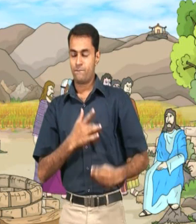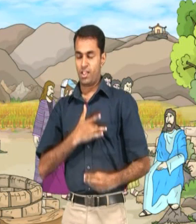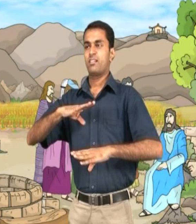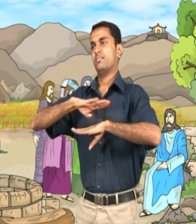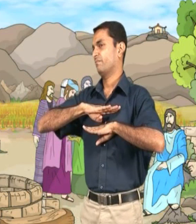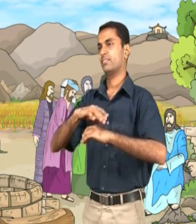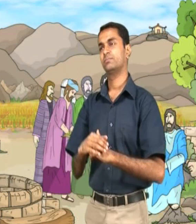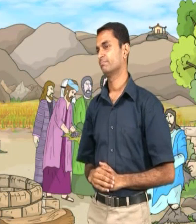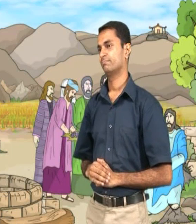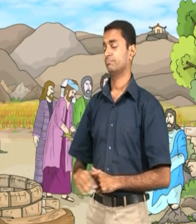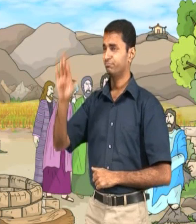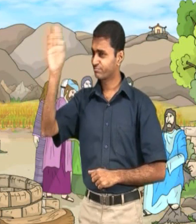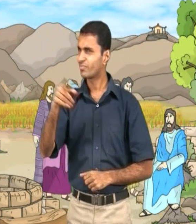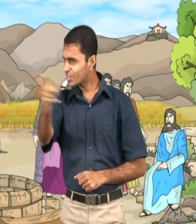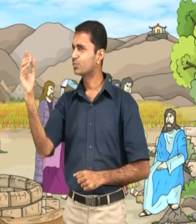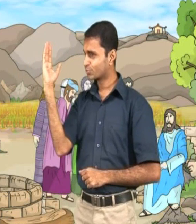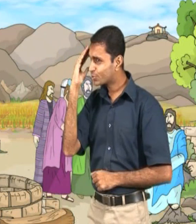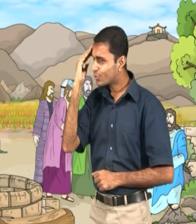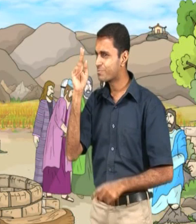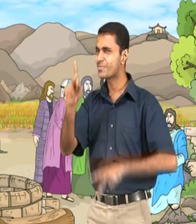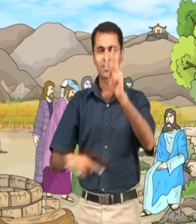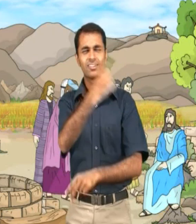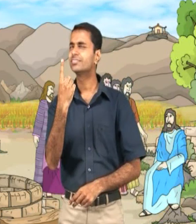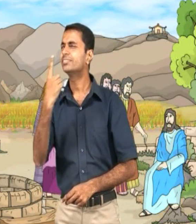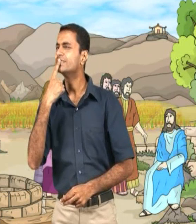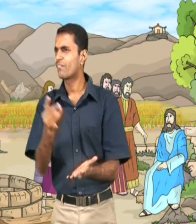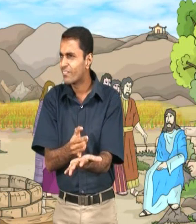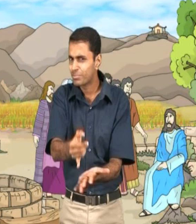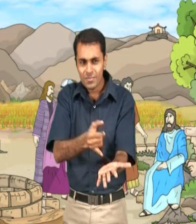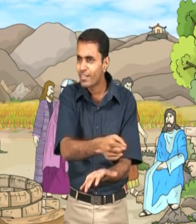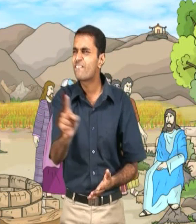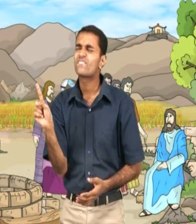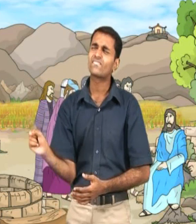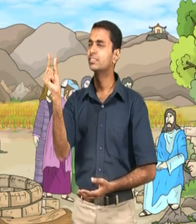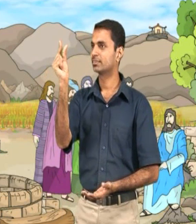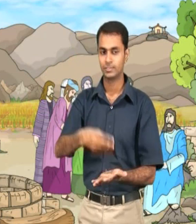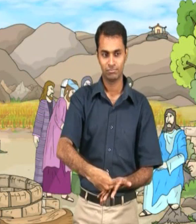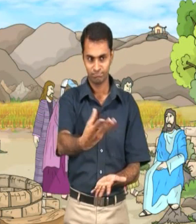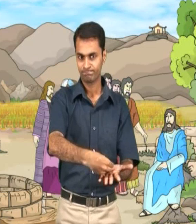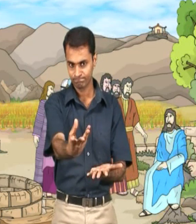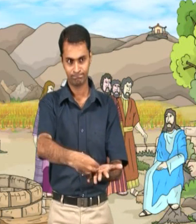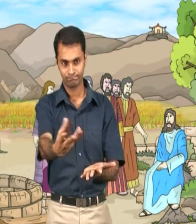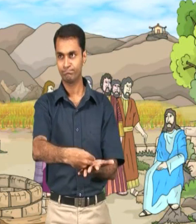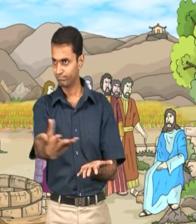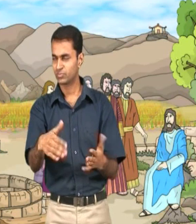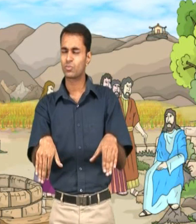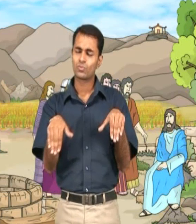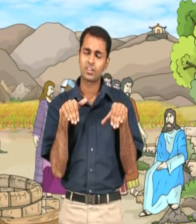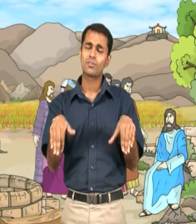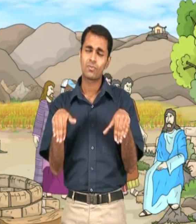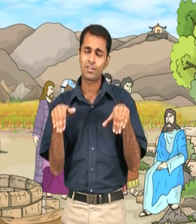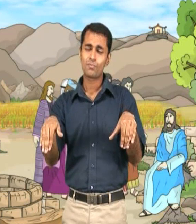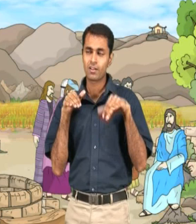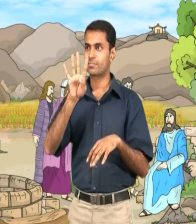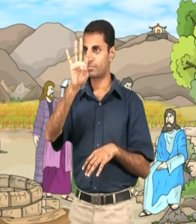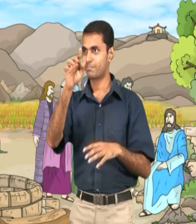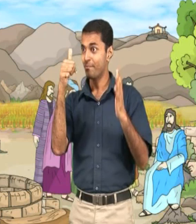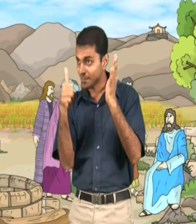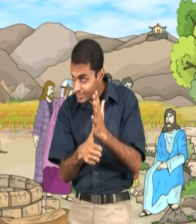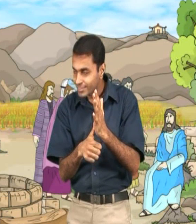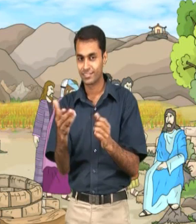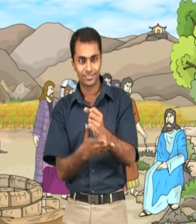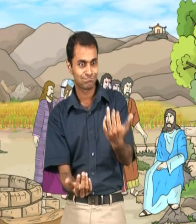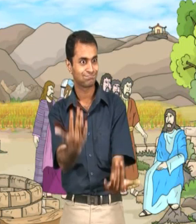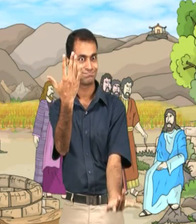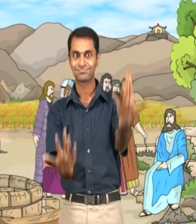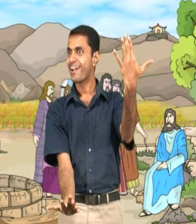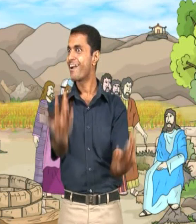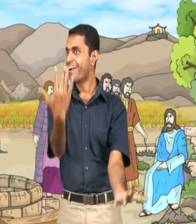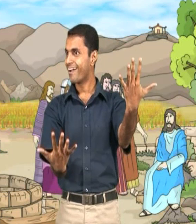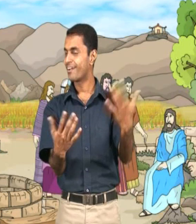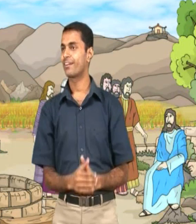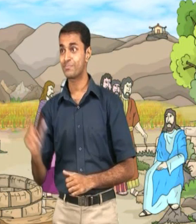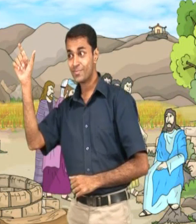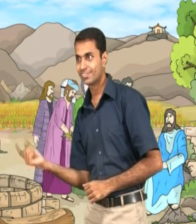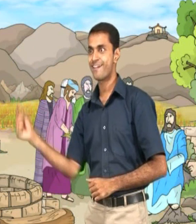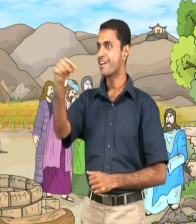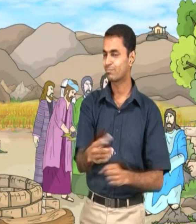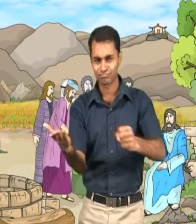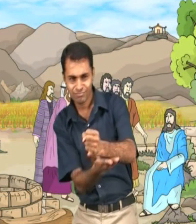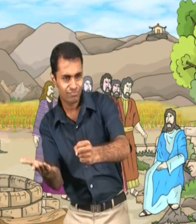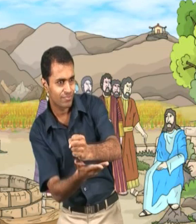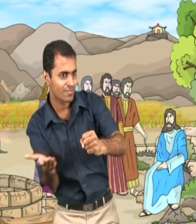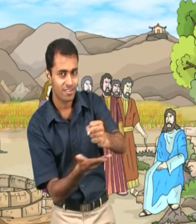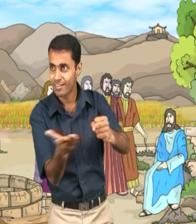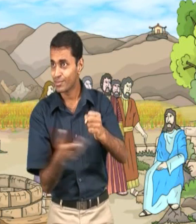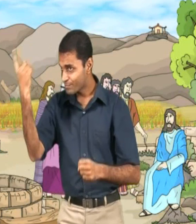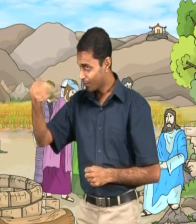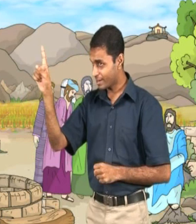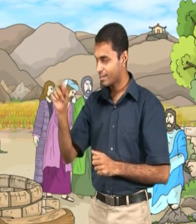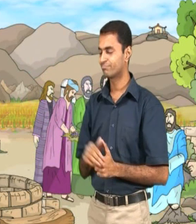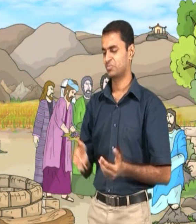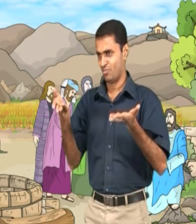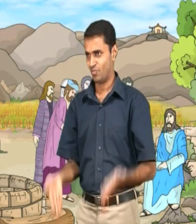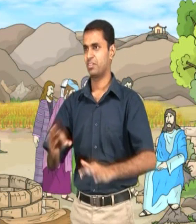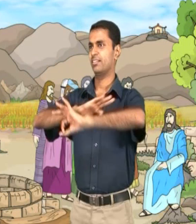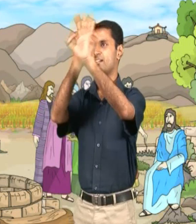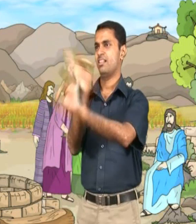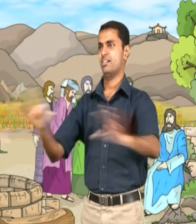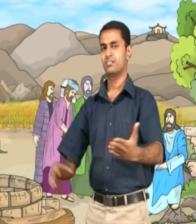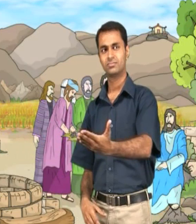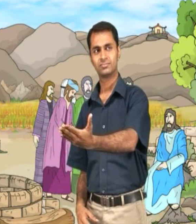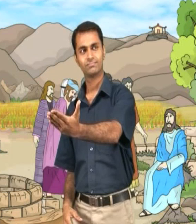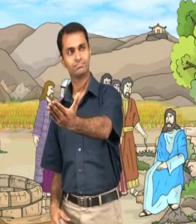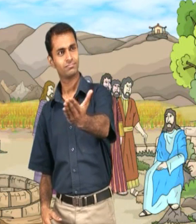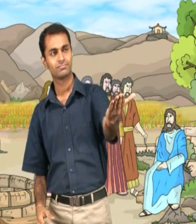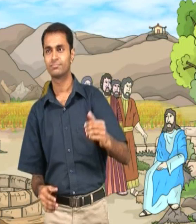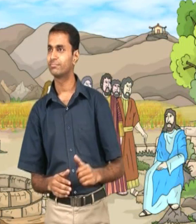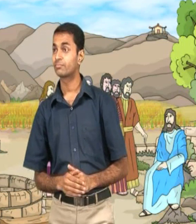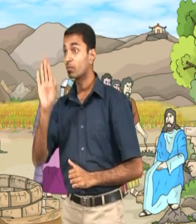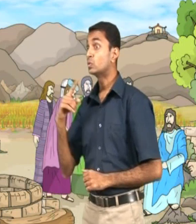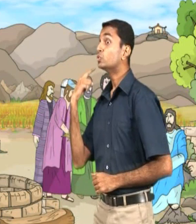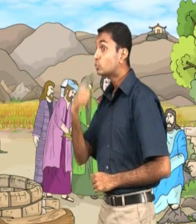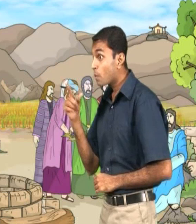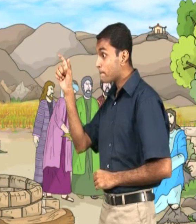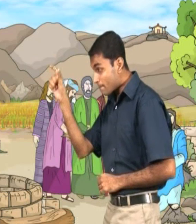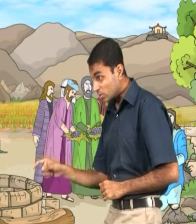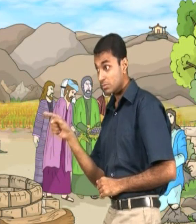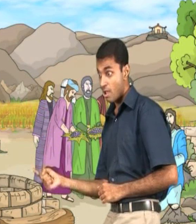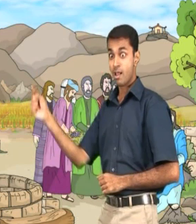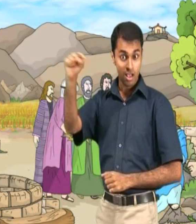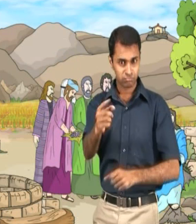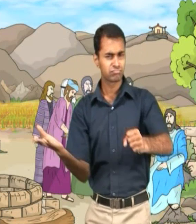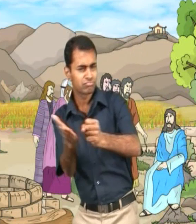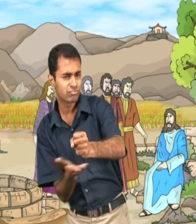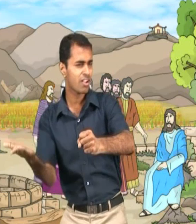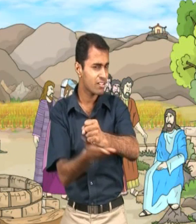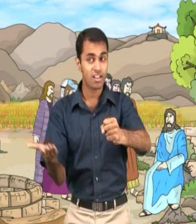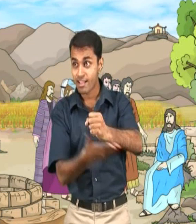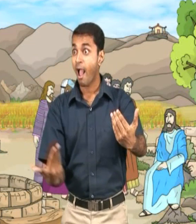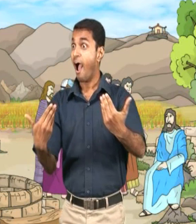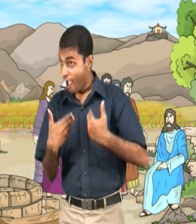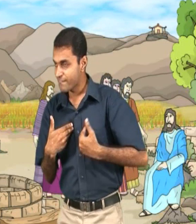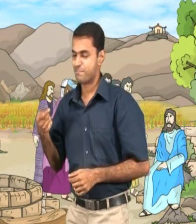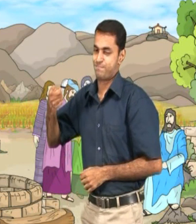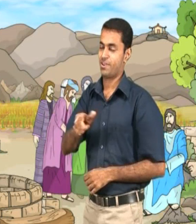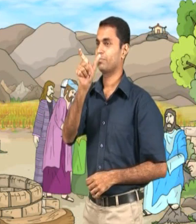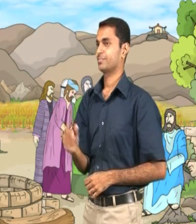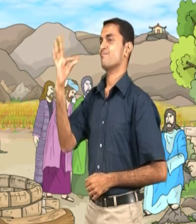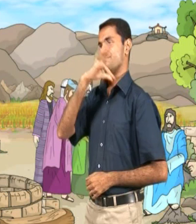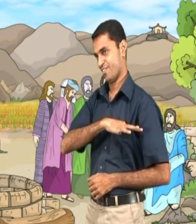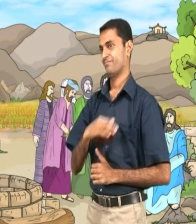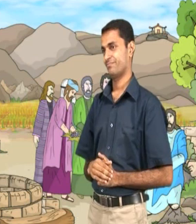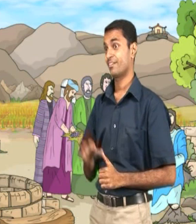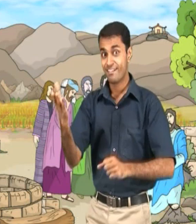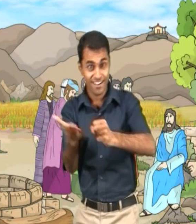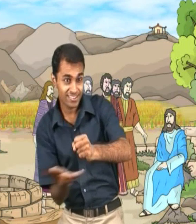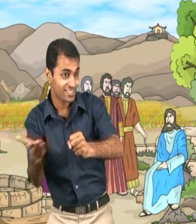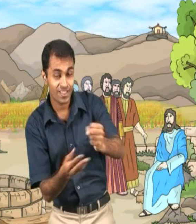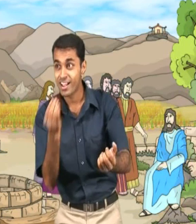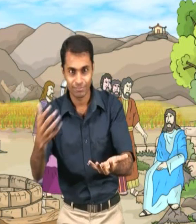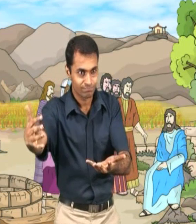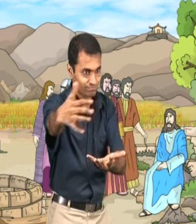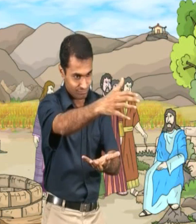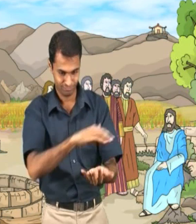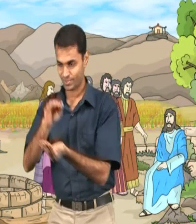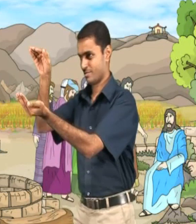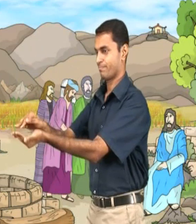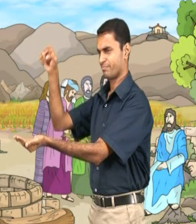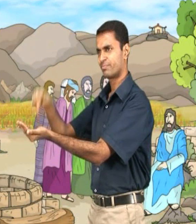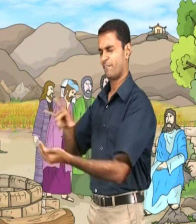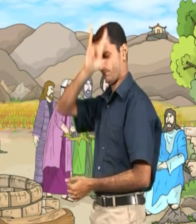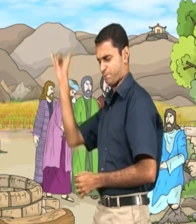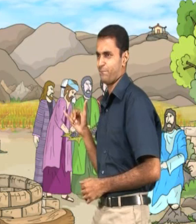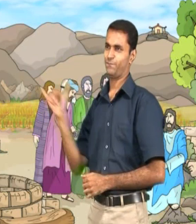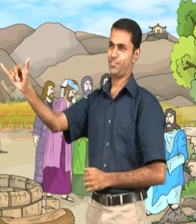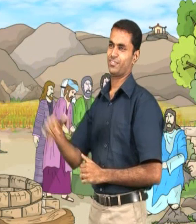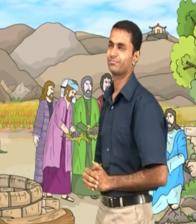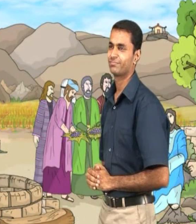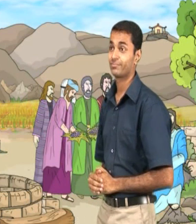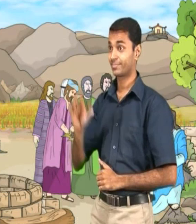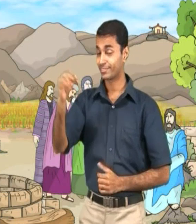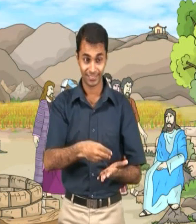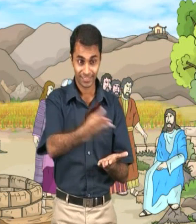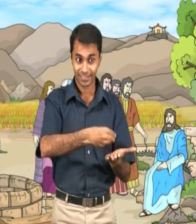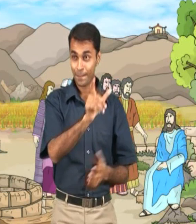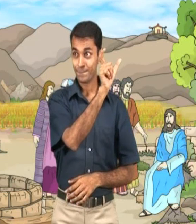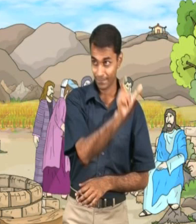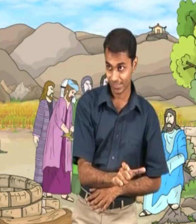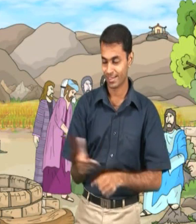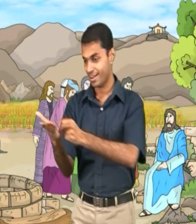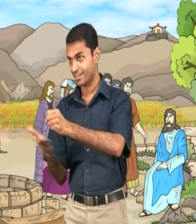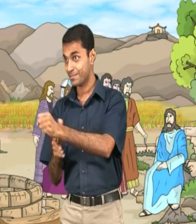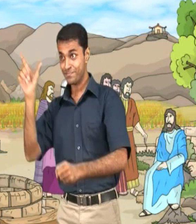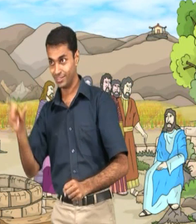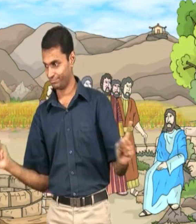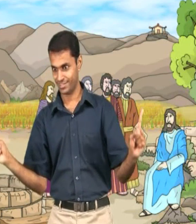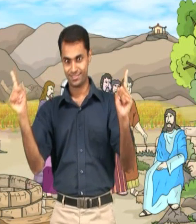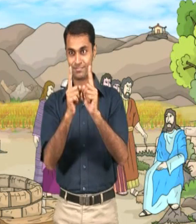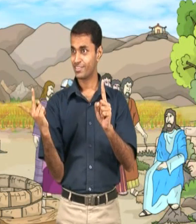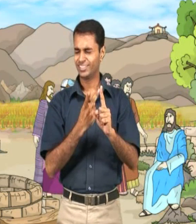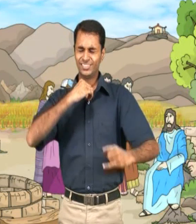Jesus explained, “My food is to do the will of Him who sent Me and to finish His work. Do you not say, ‘There are still four months until the harvest’? I tell you, lift up your eyes and look at the fields, for they are ripe for harvest.